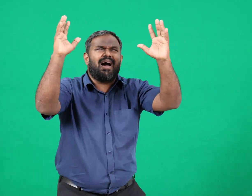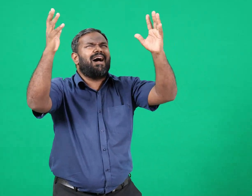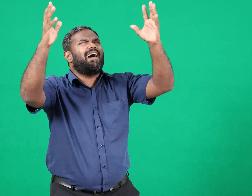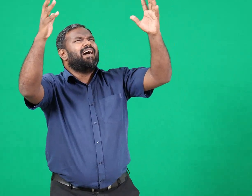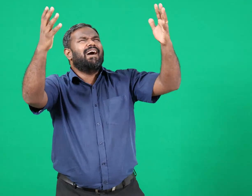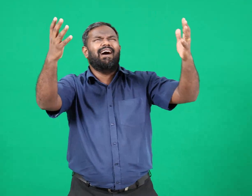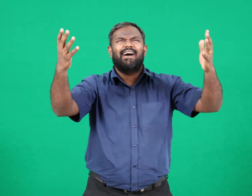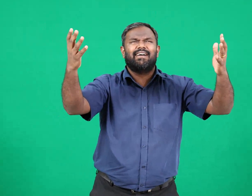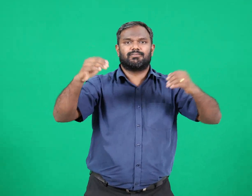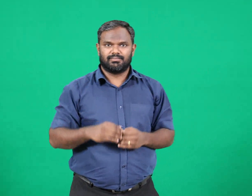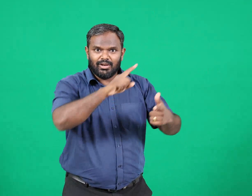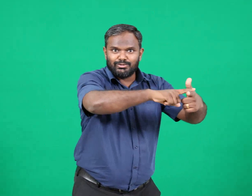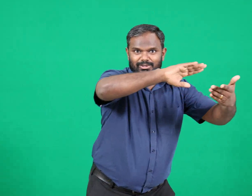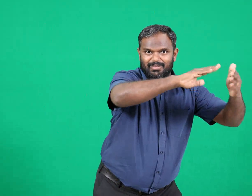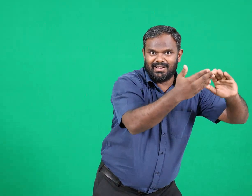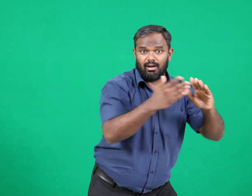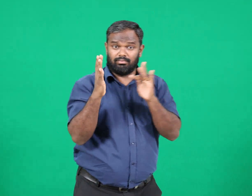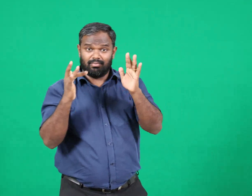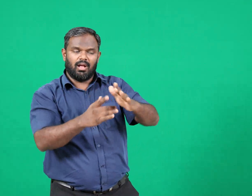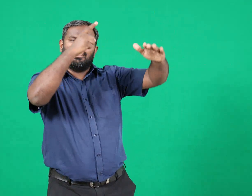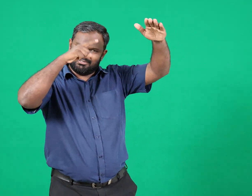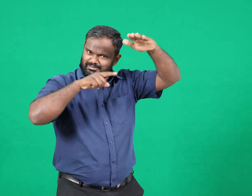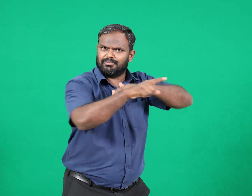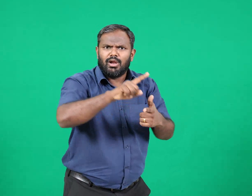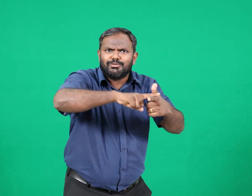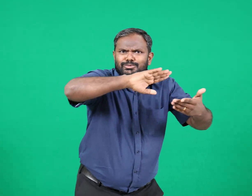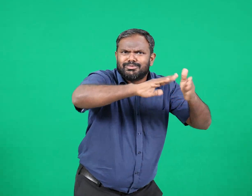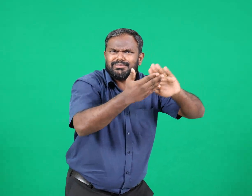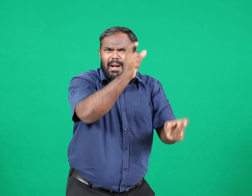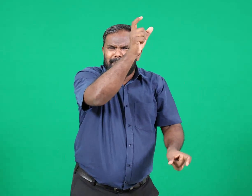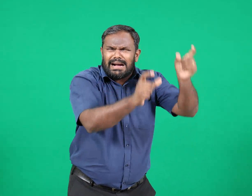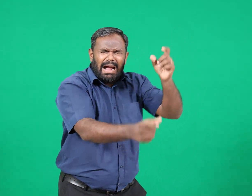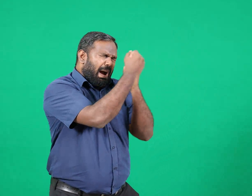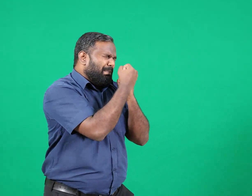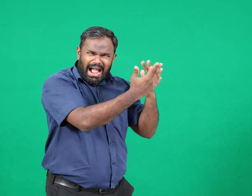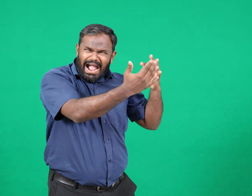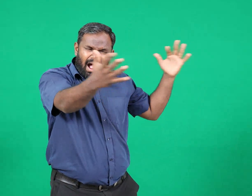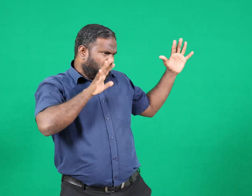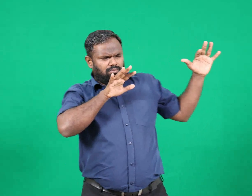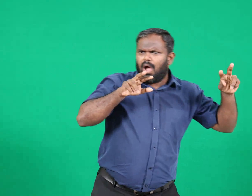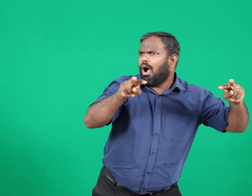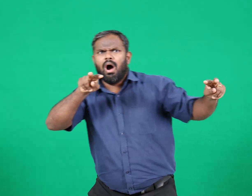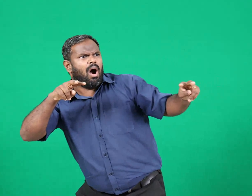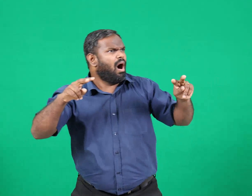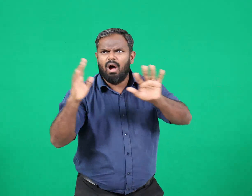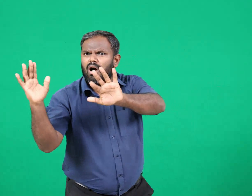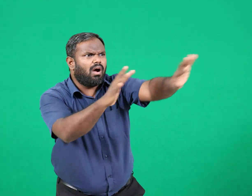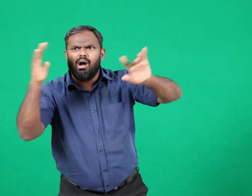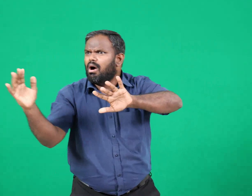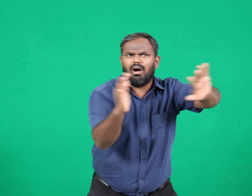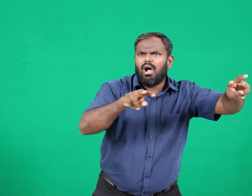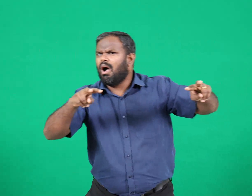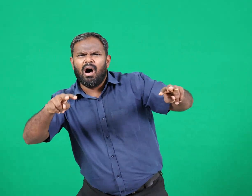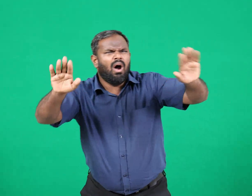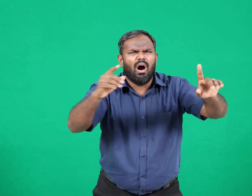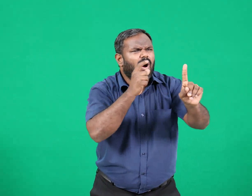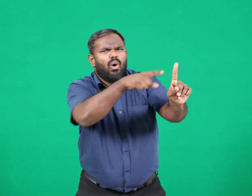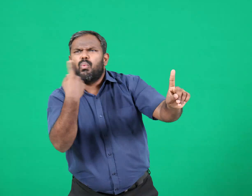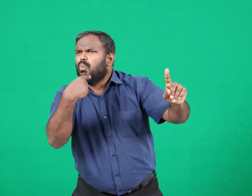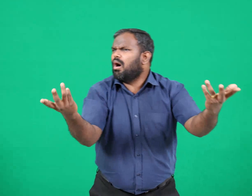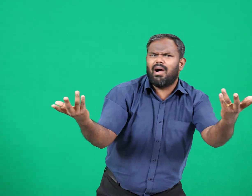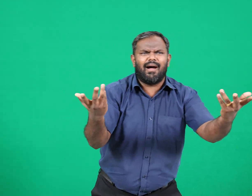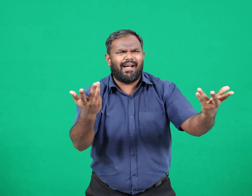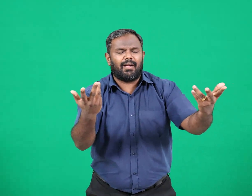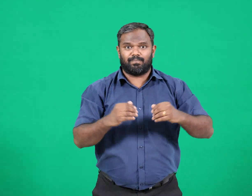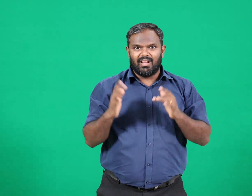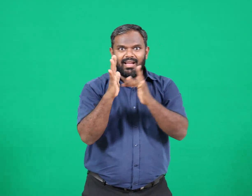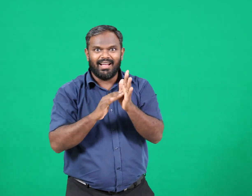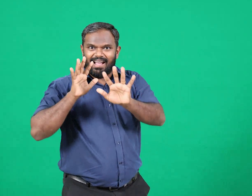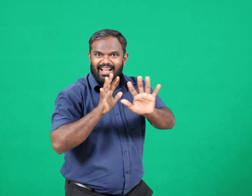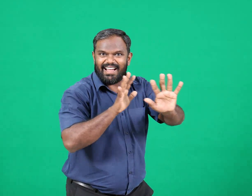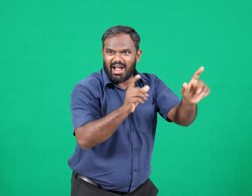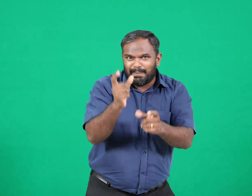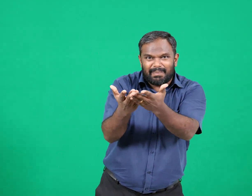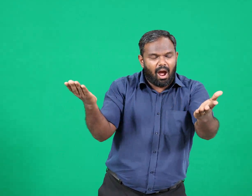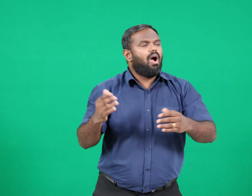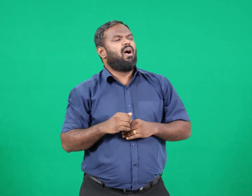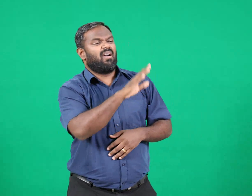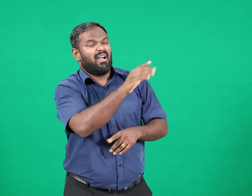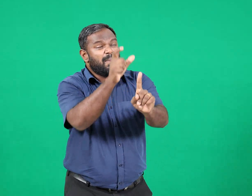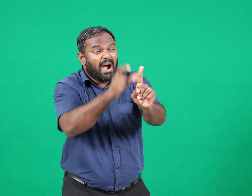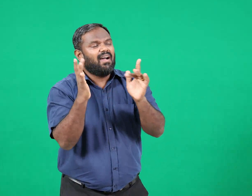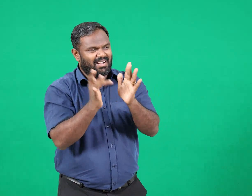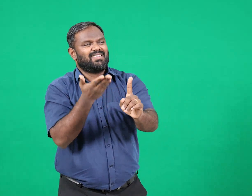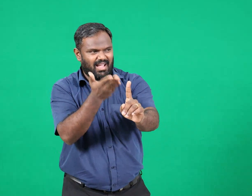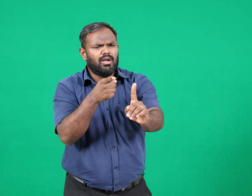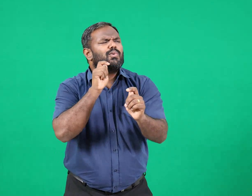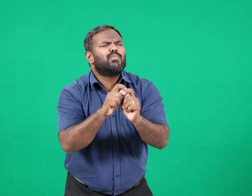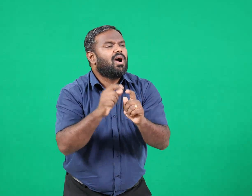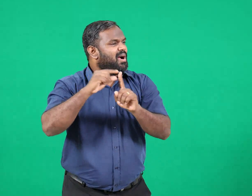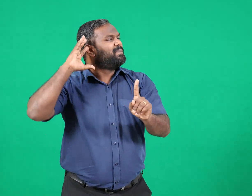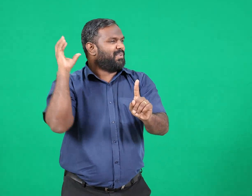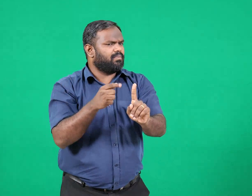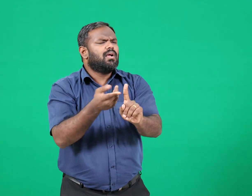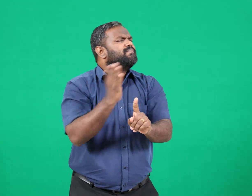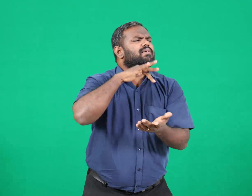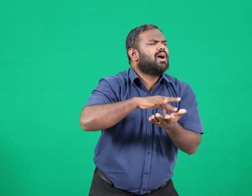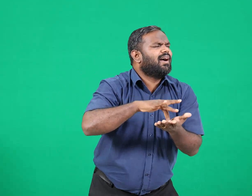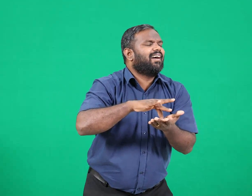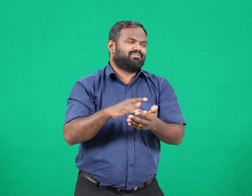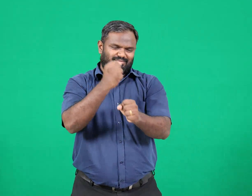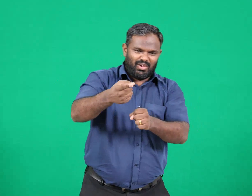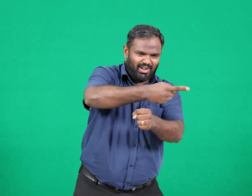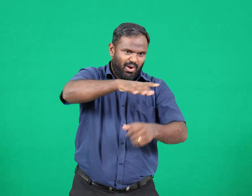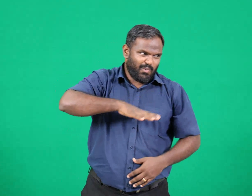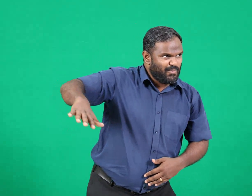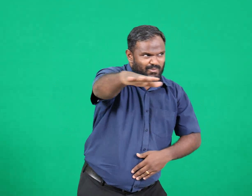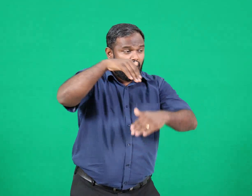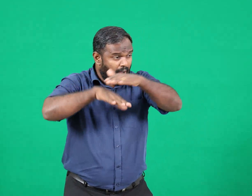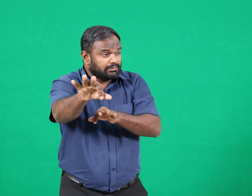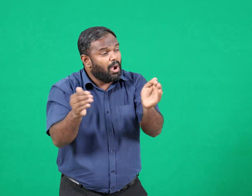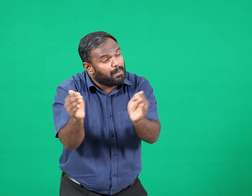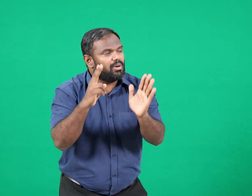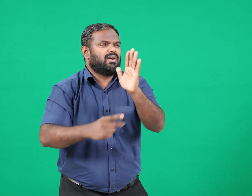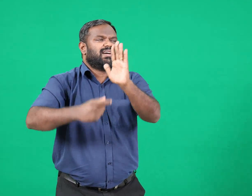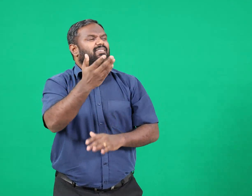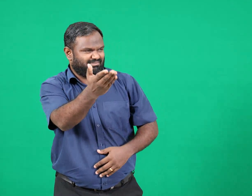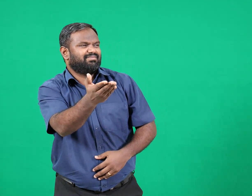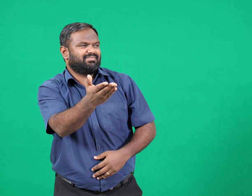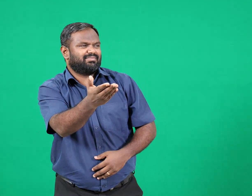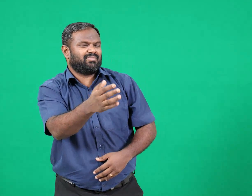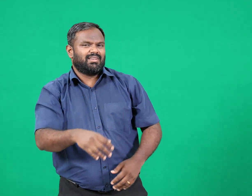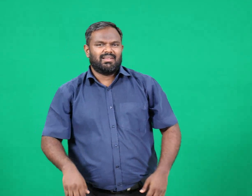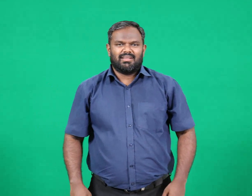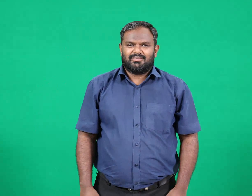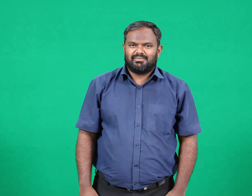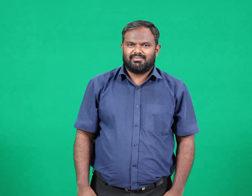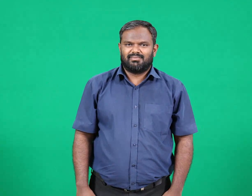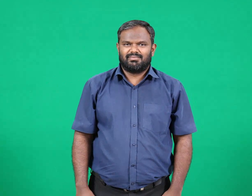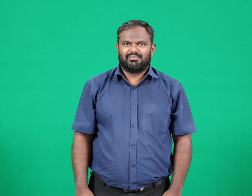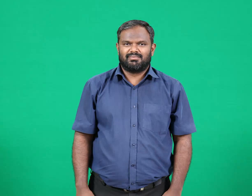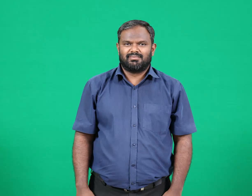When Jesus had entered Jerusalem, the whole city was stirred and asked, "Who is this?" The crowds replied, "This is Jesus, the prophet from Nazareth in Galilee."